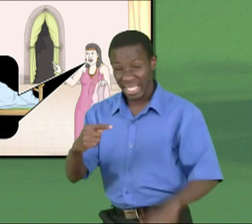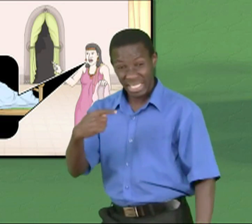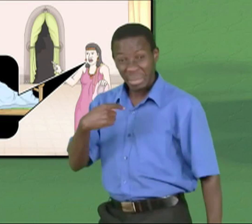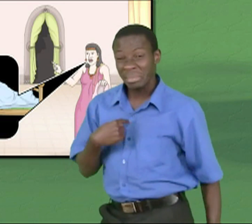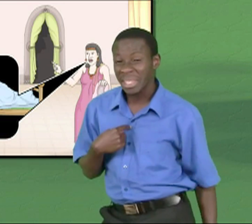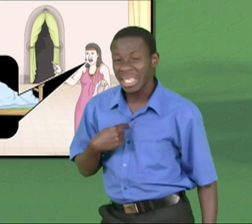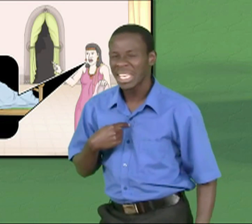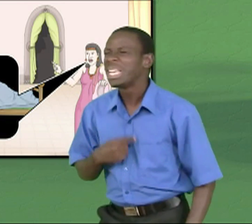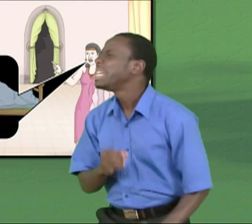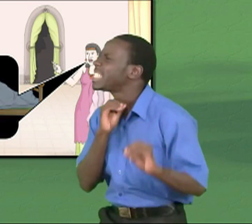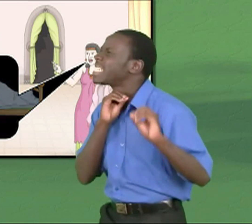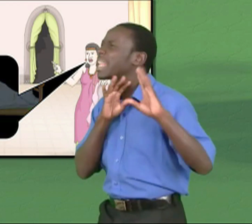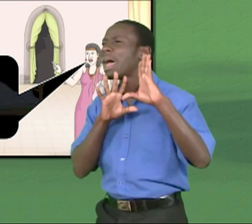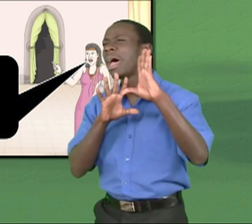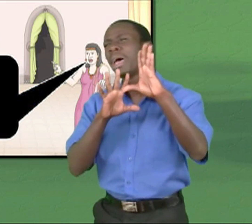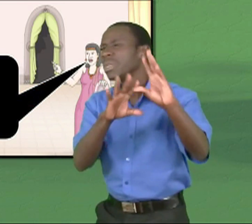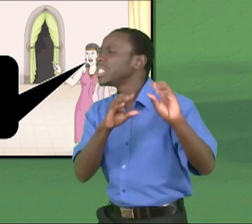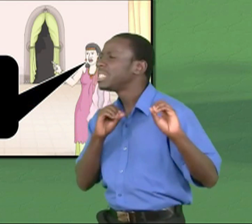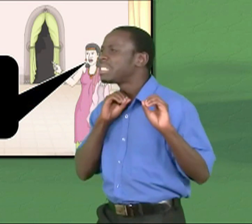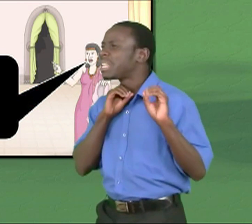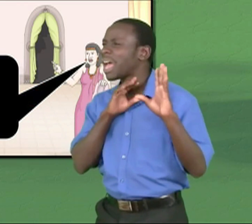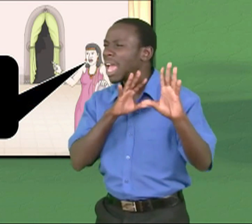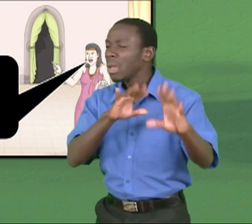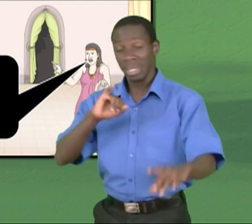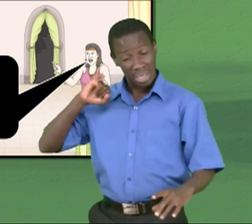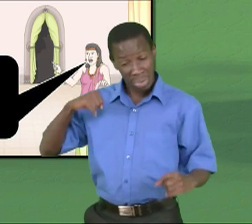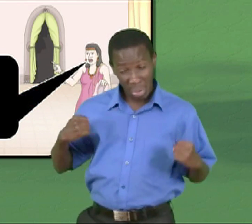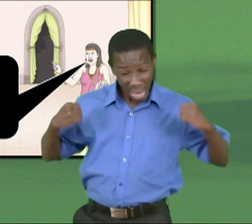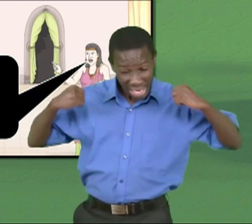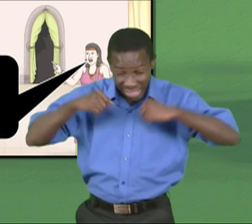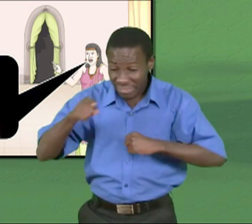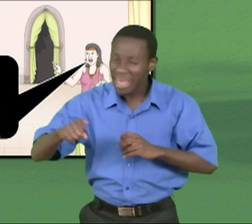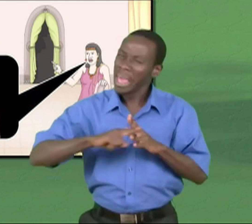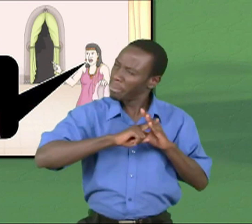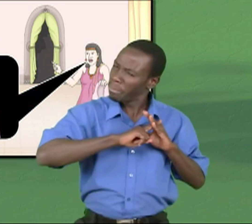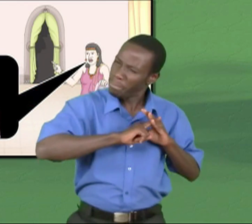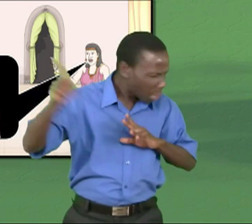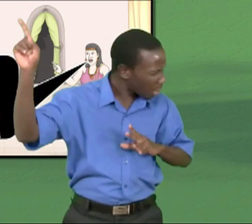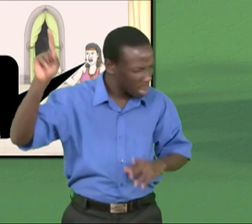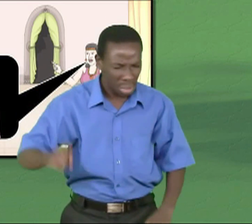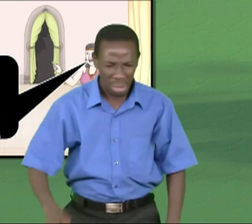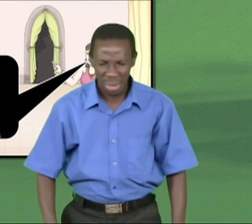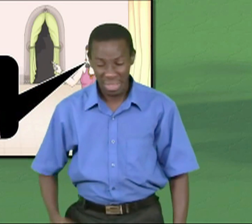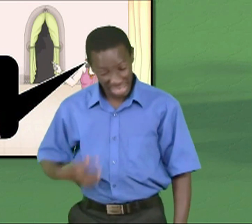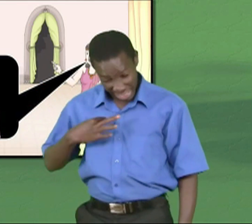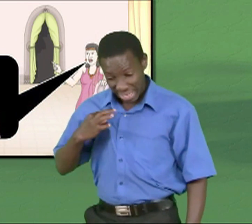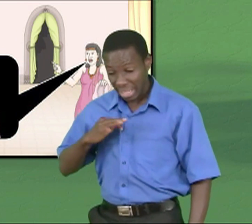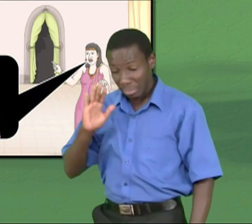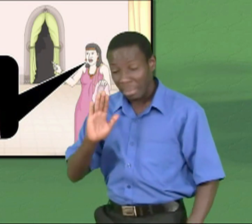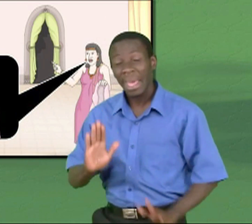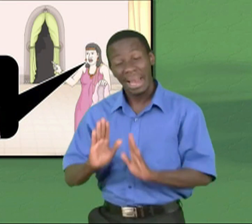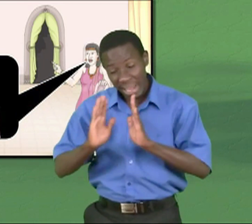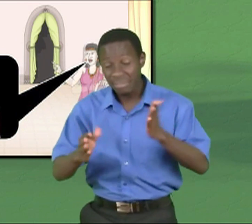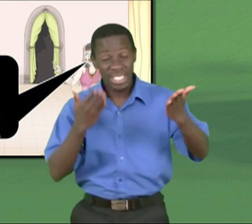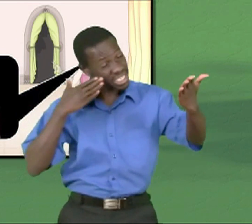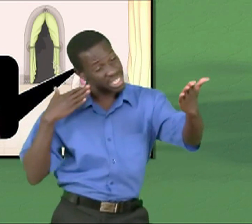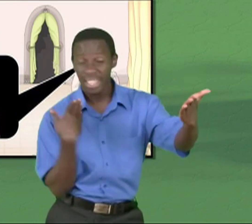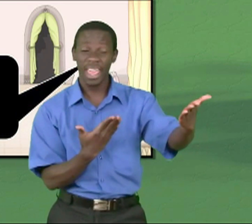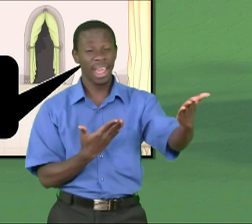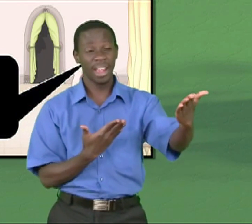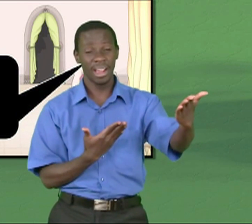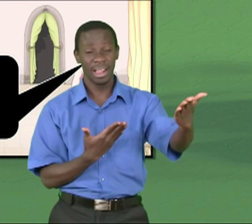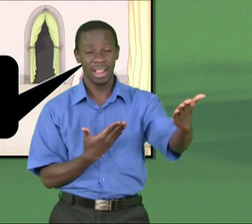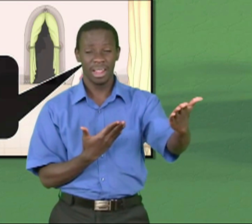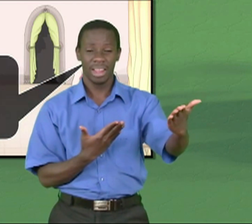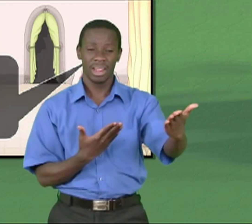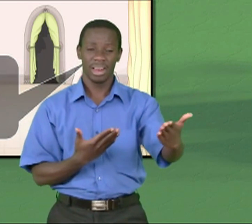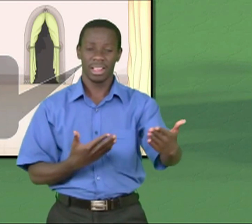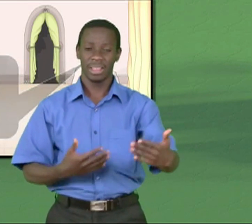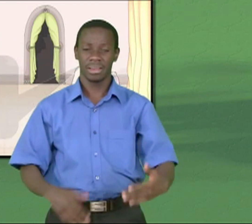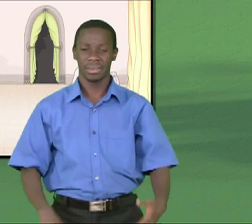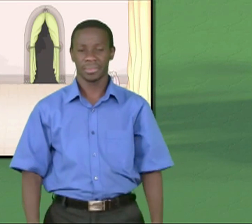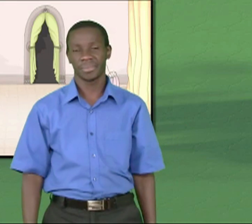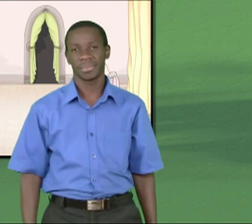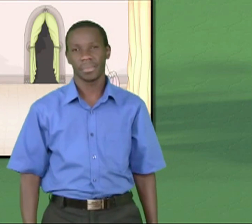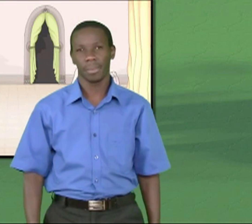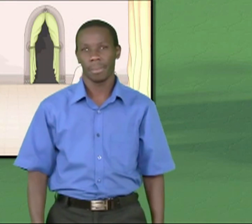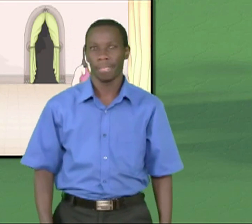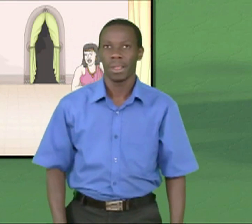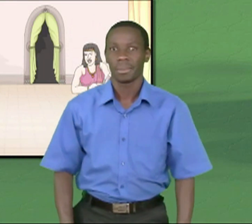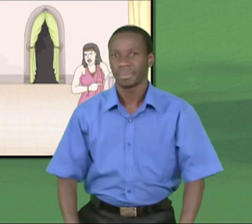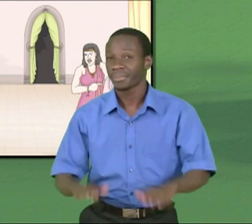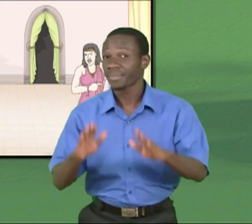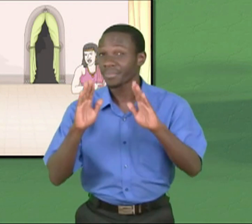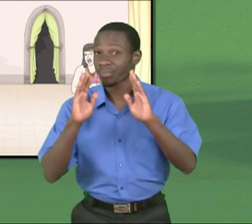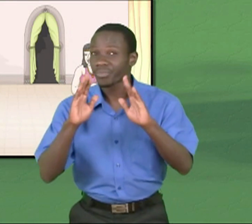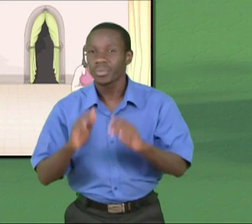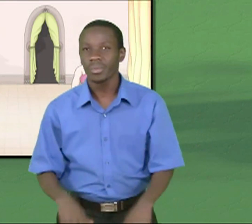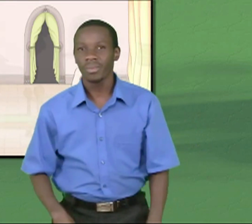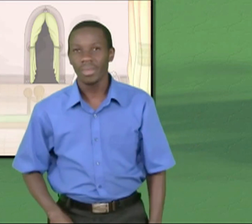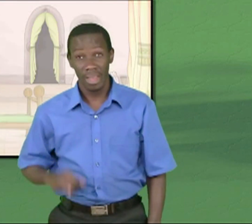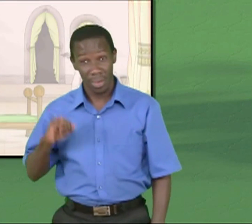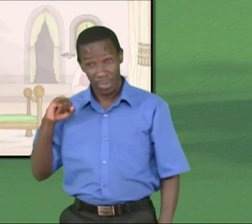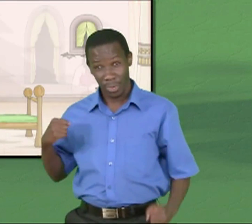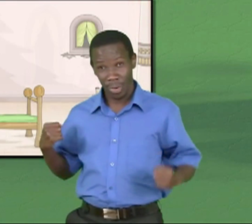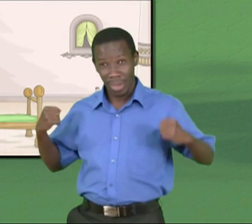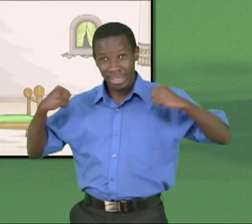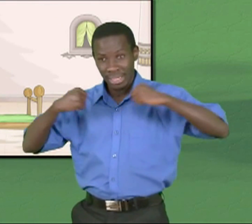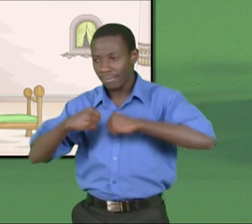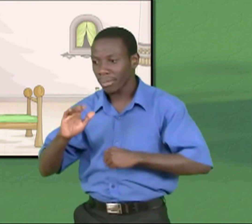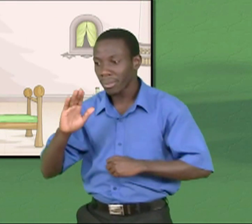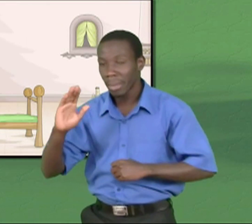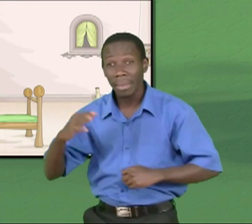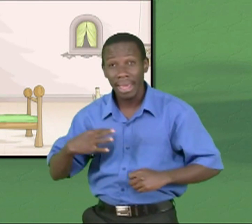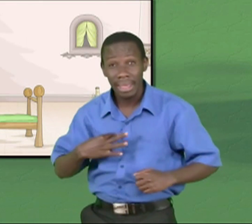When he heard me scream for help, he left his cloak beside me and ran out of the house.”